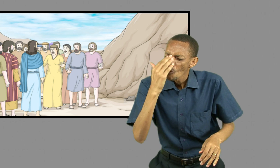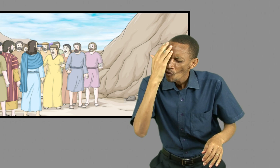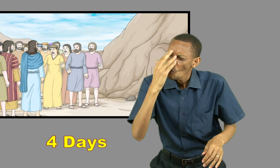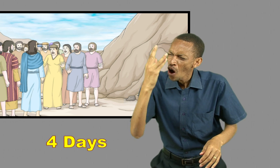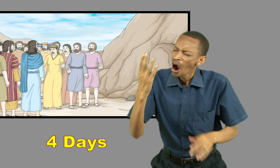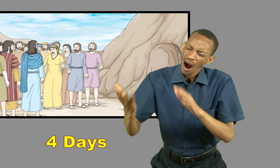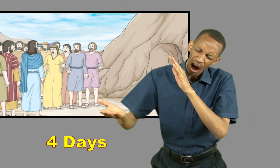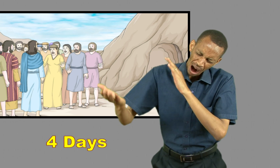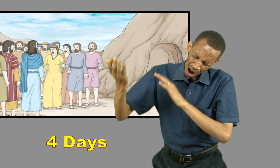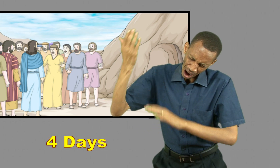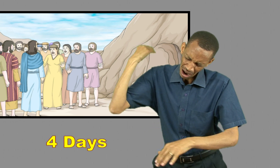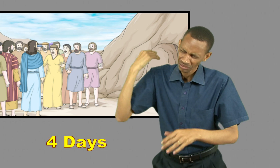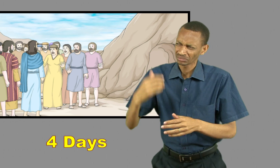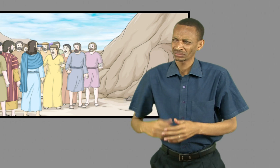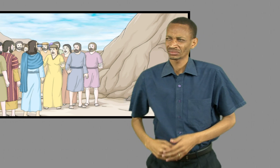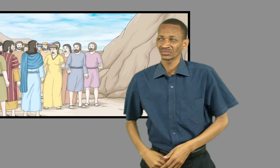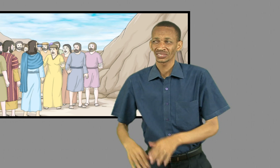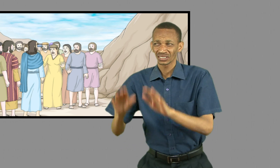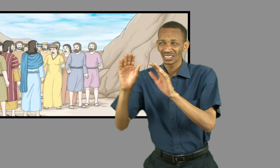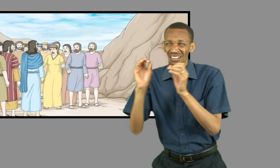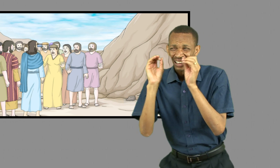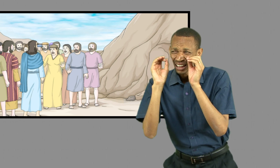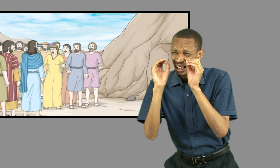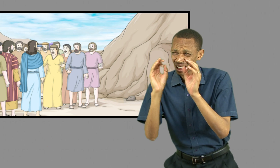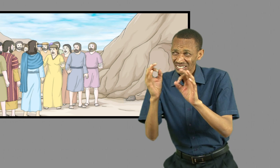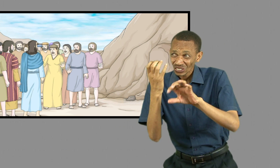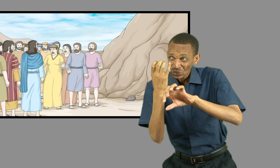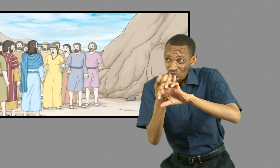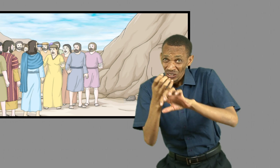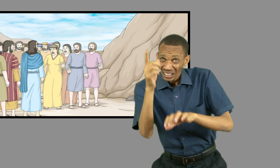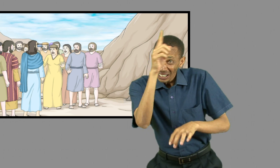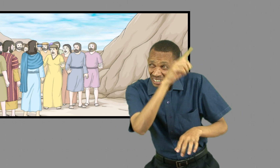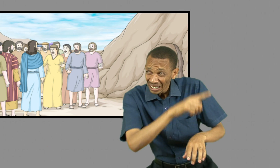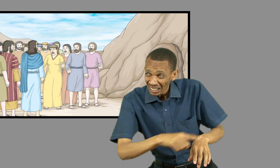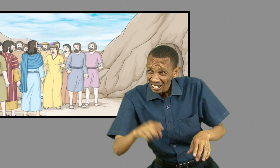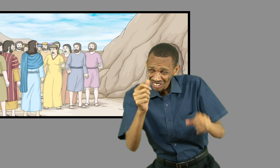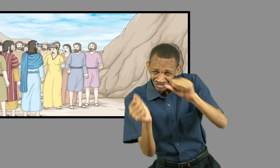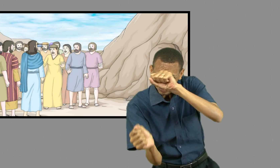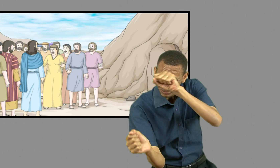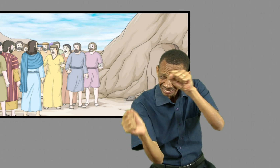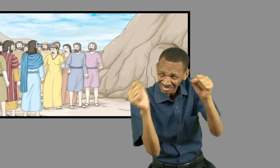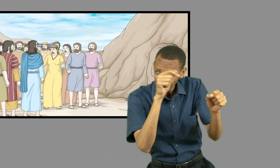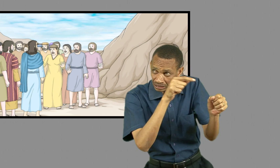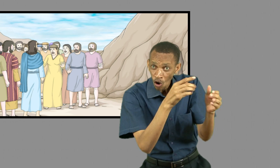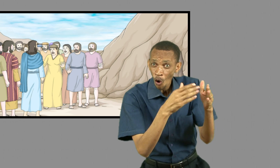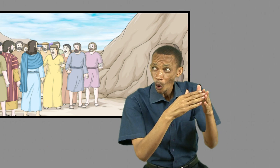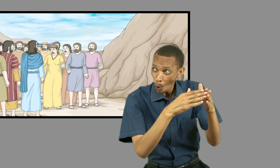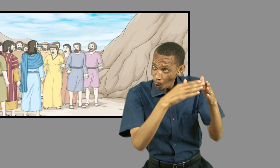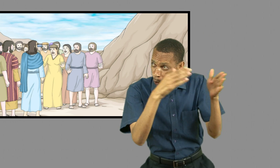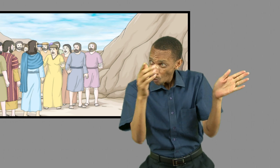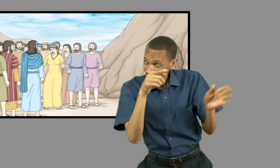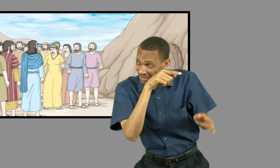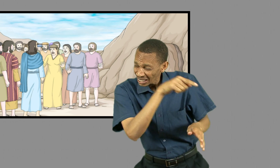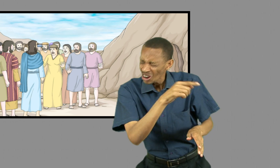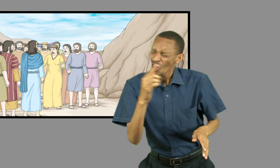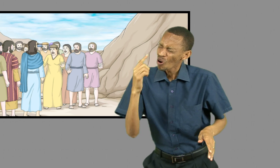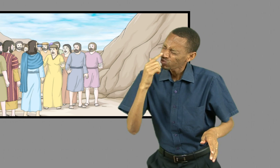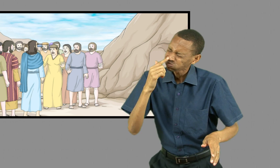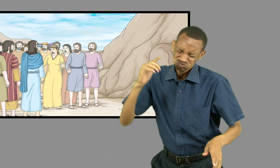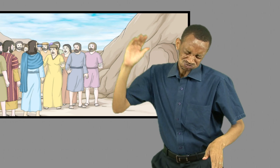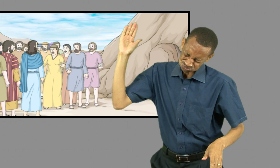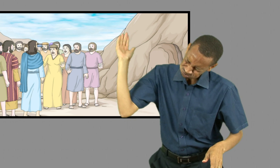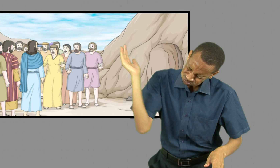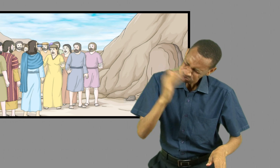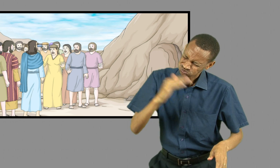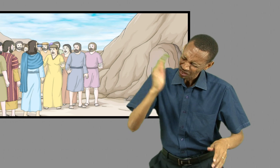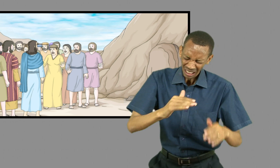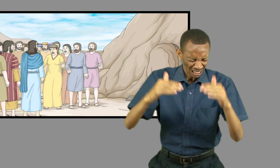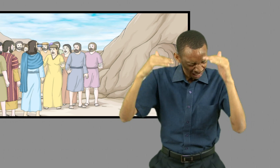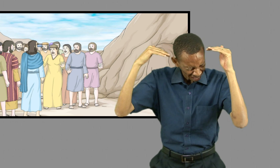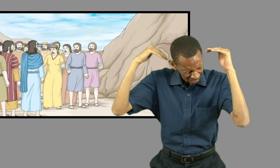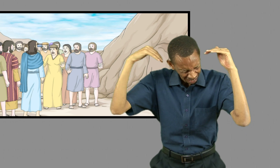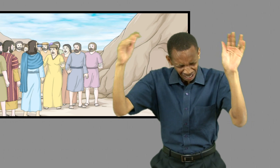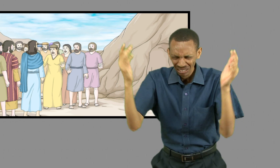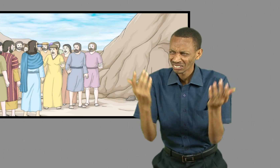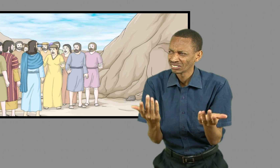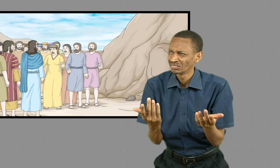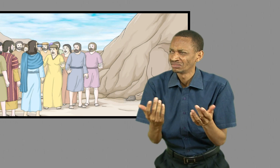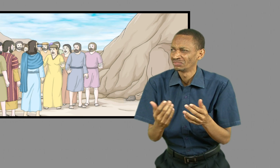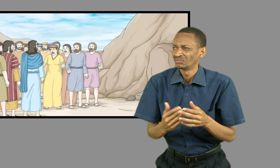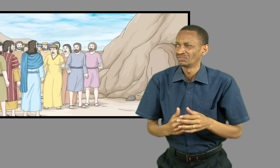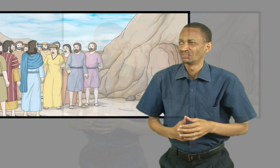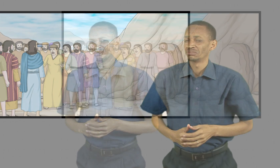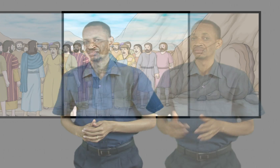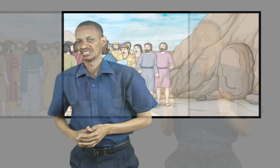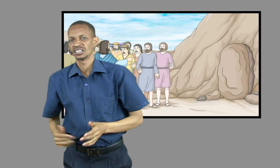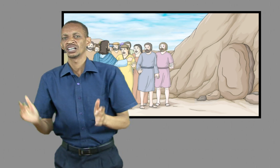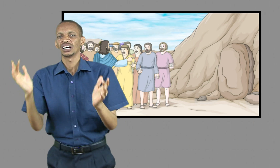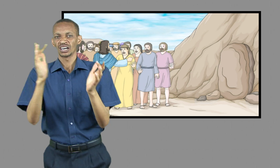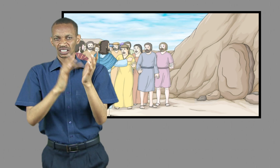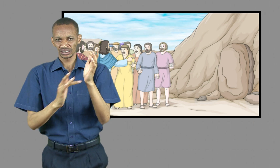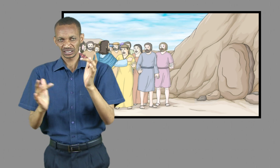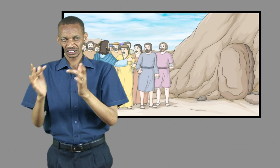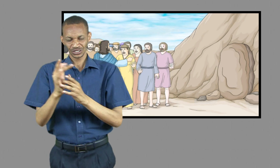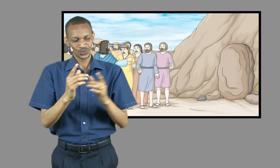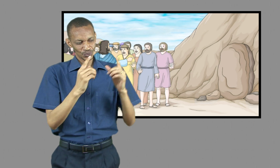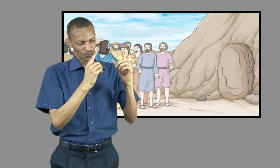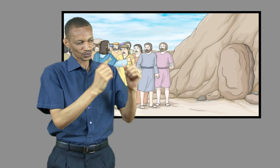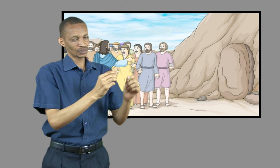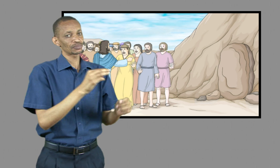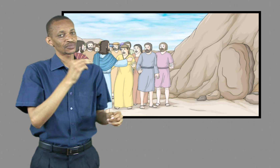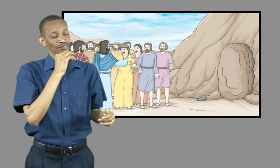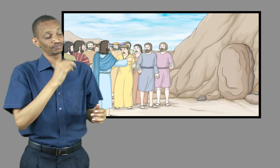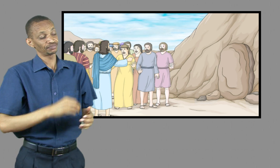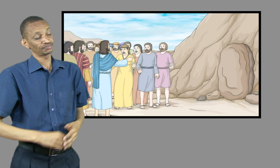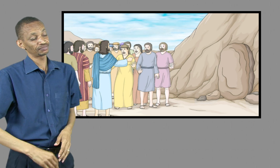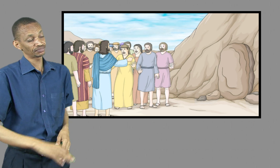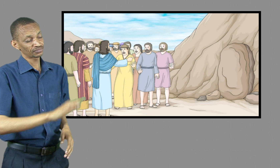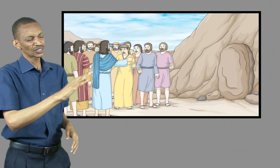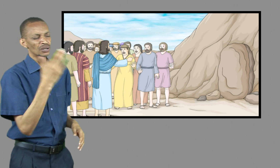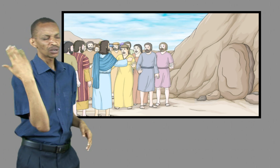“It has already been four days.”